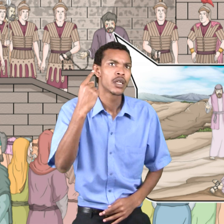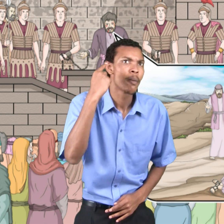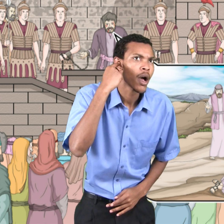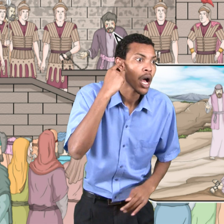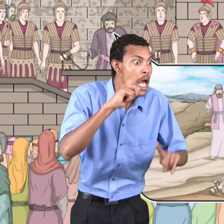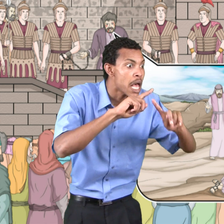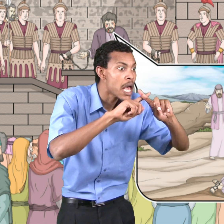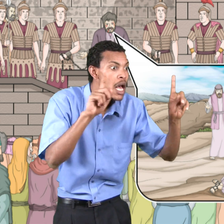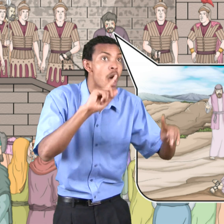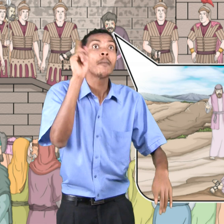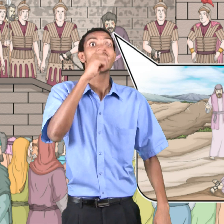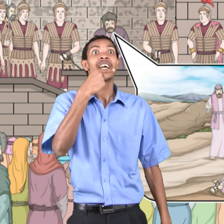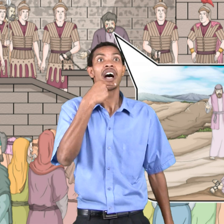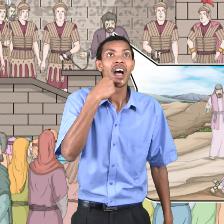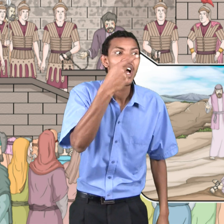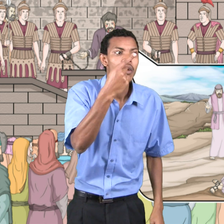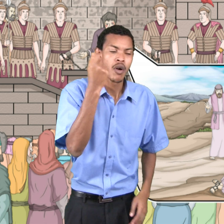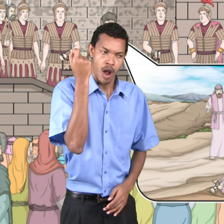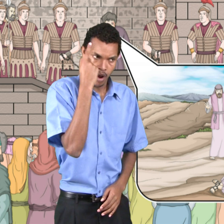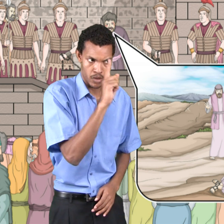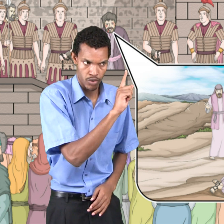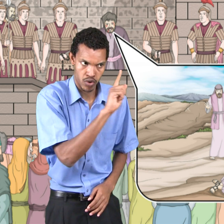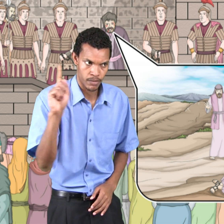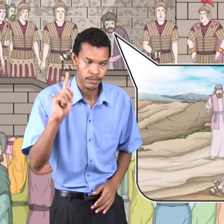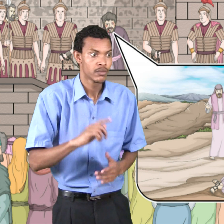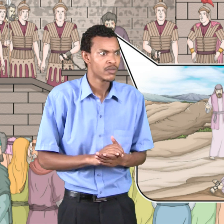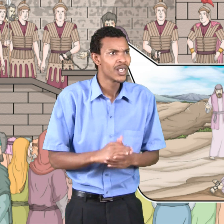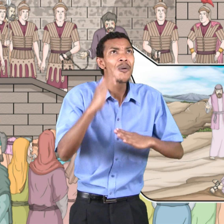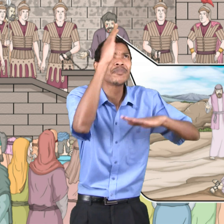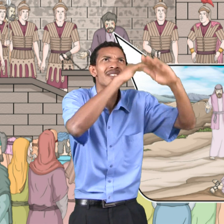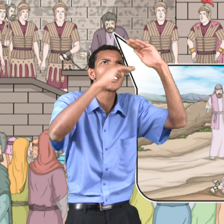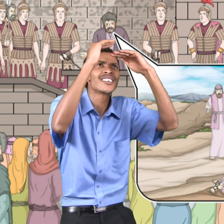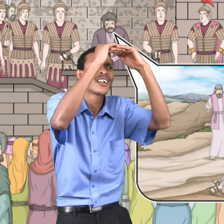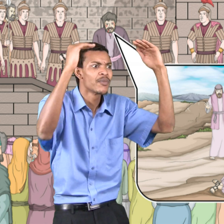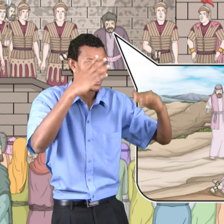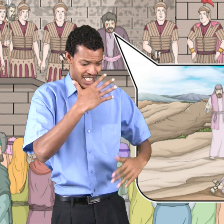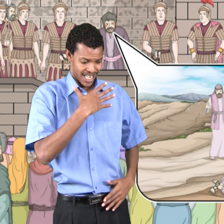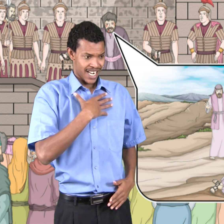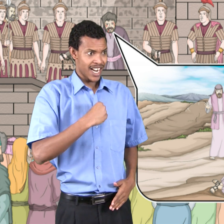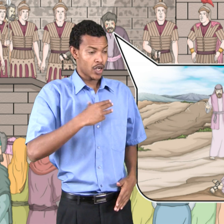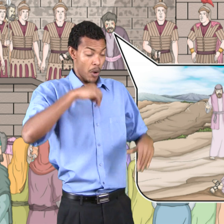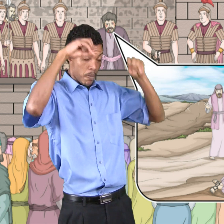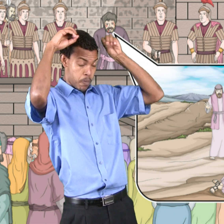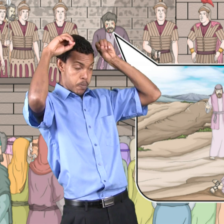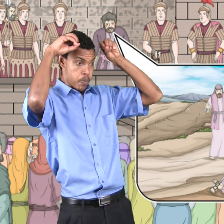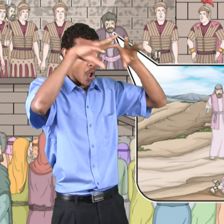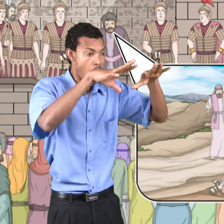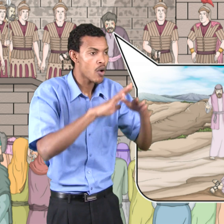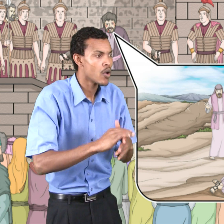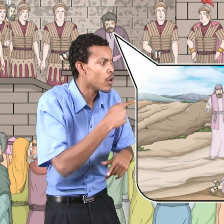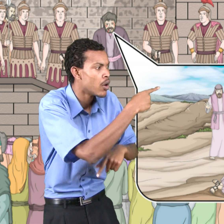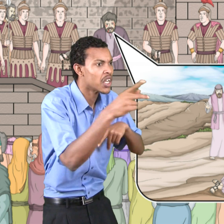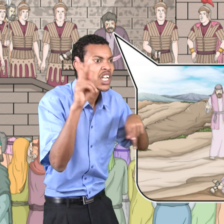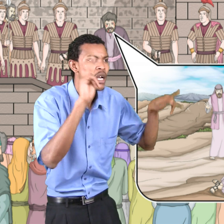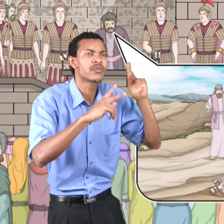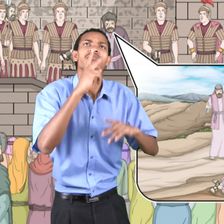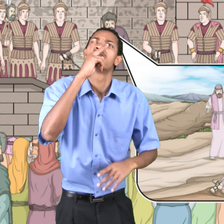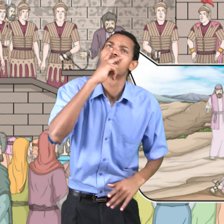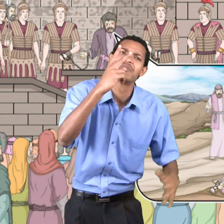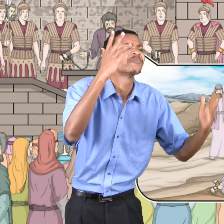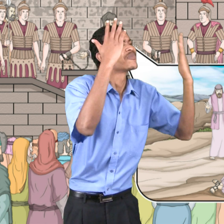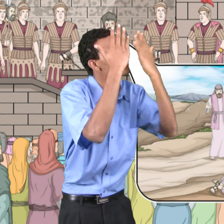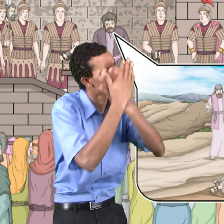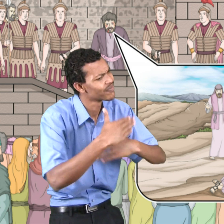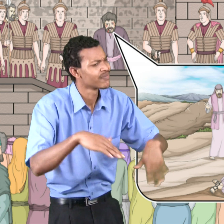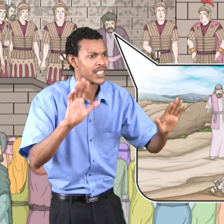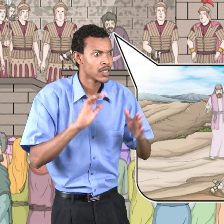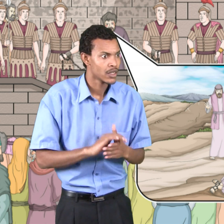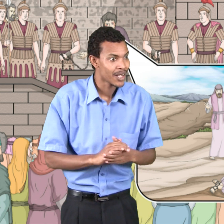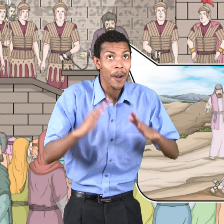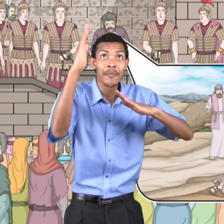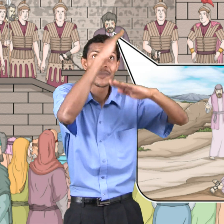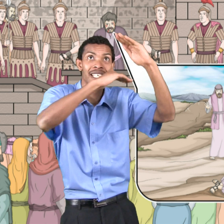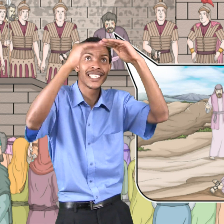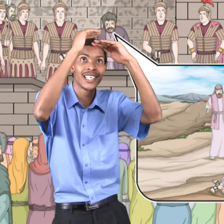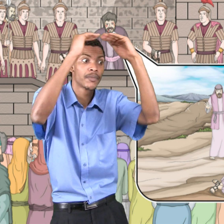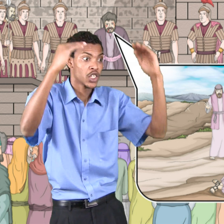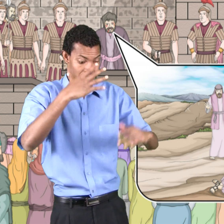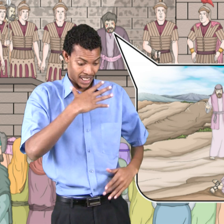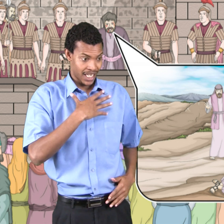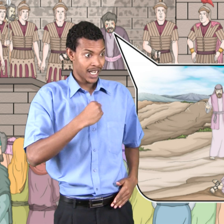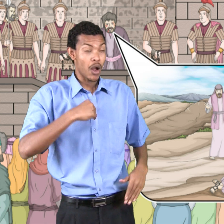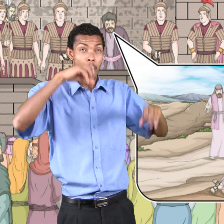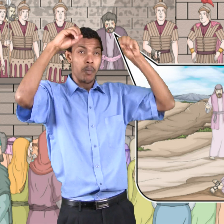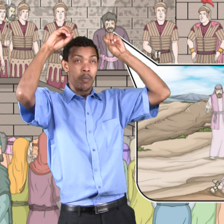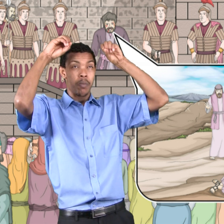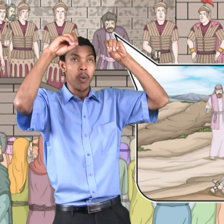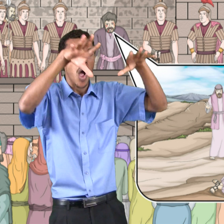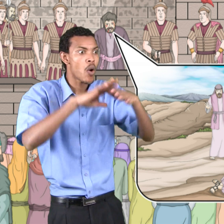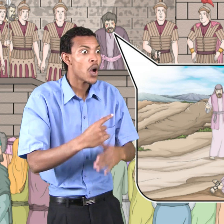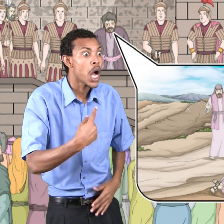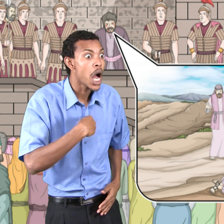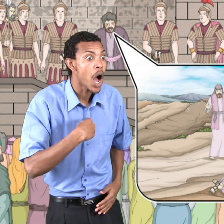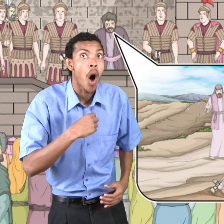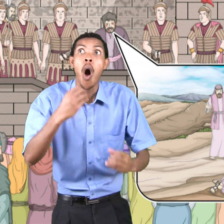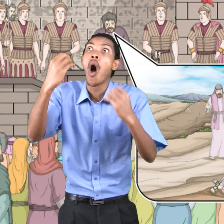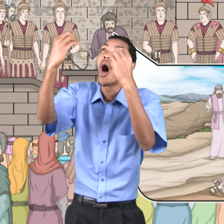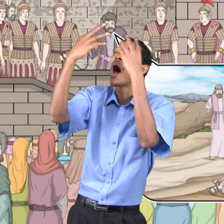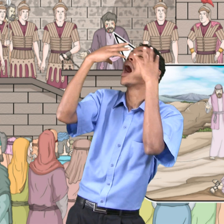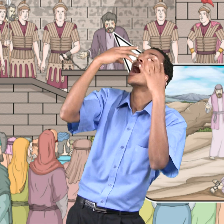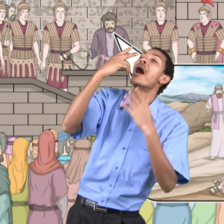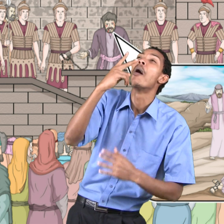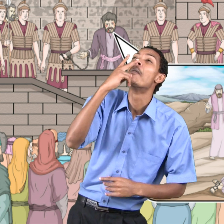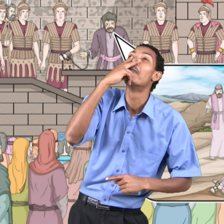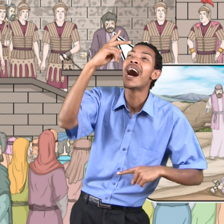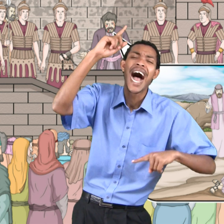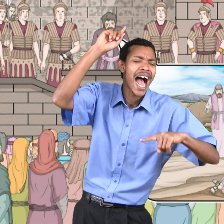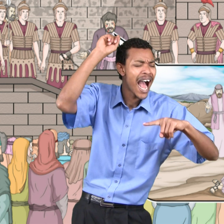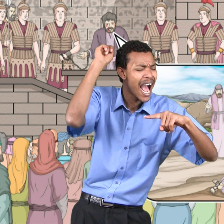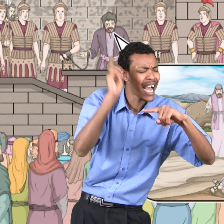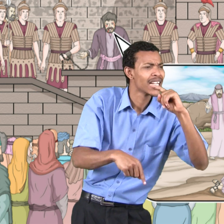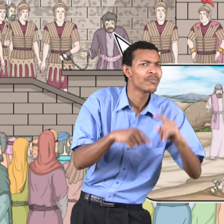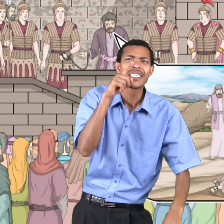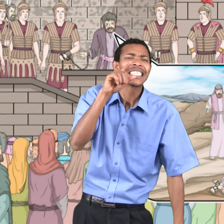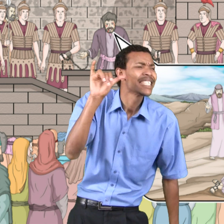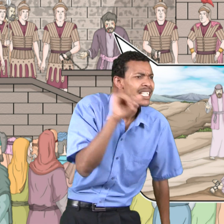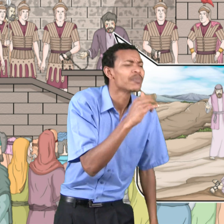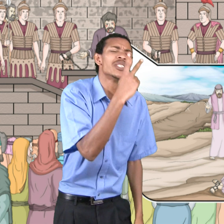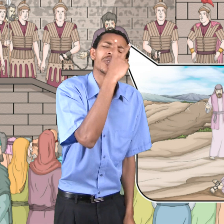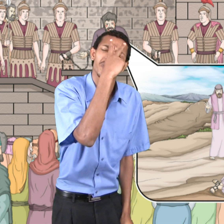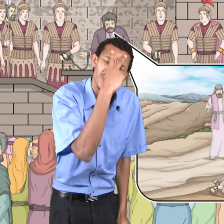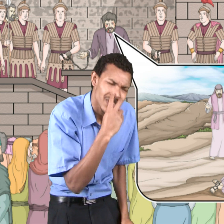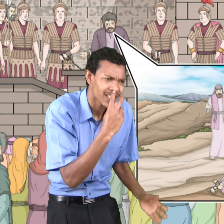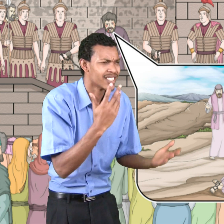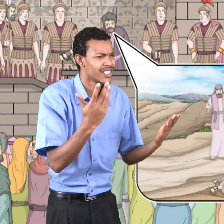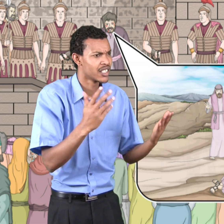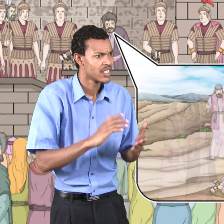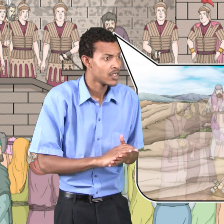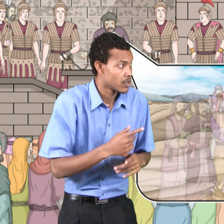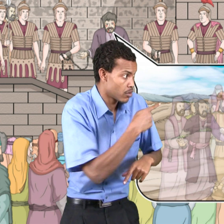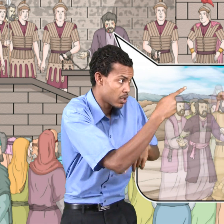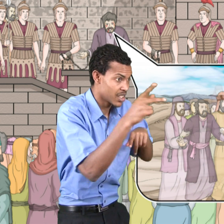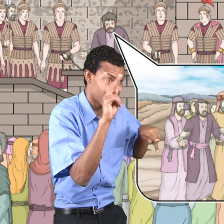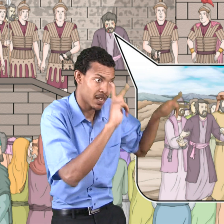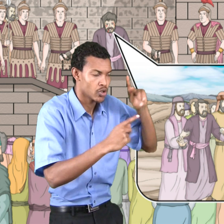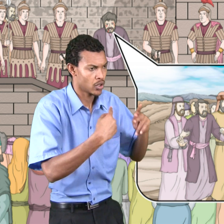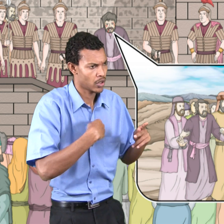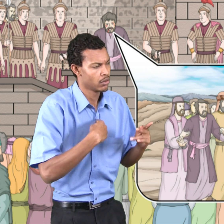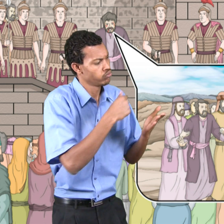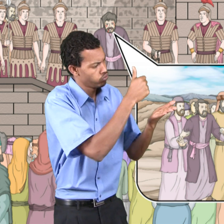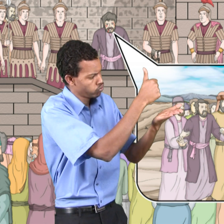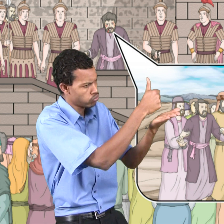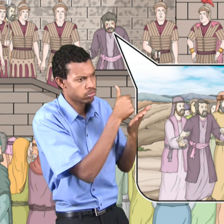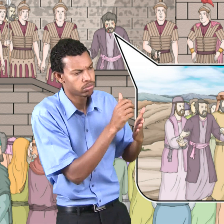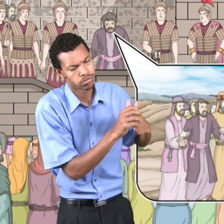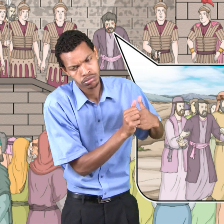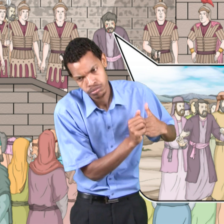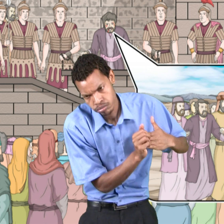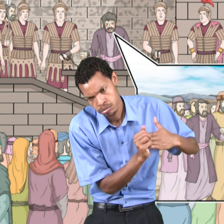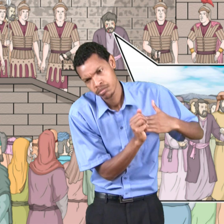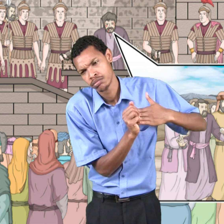‘Get up and go into Damascus,’ He told me. ‘There you will be told all that you have been appointed to do.’